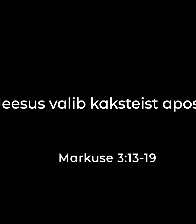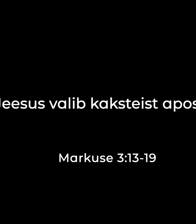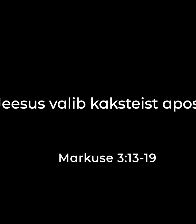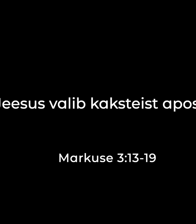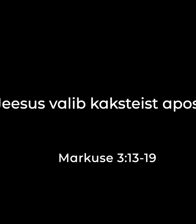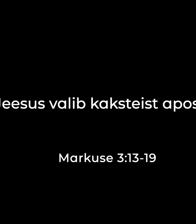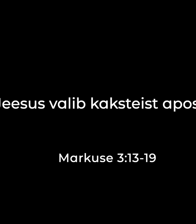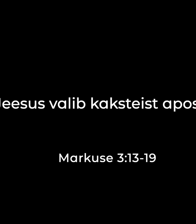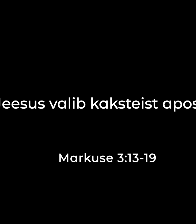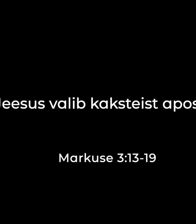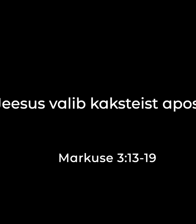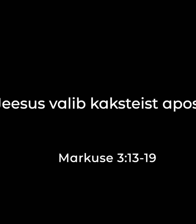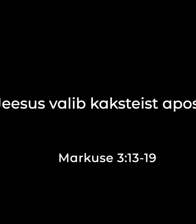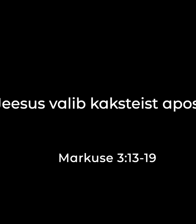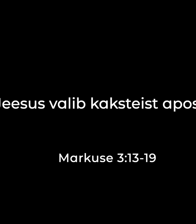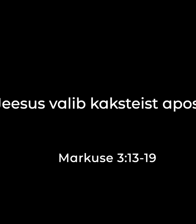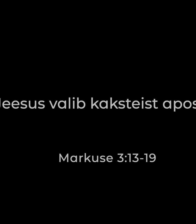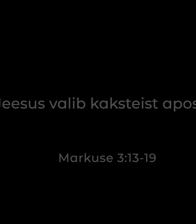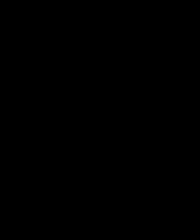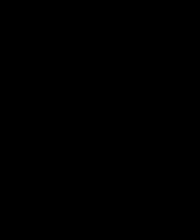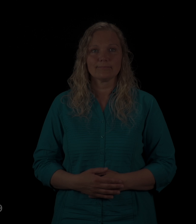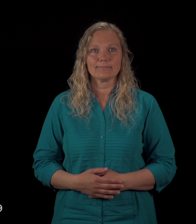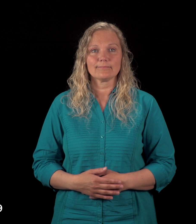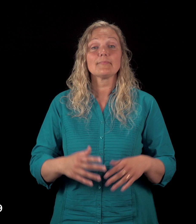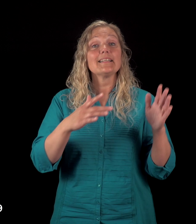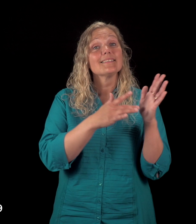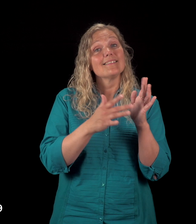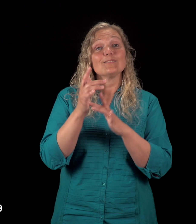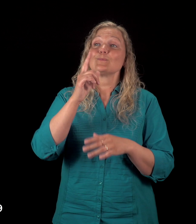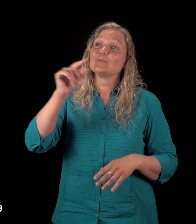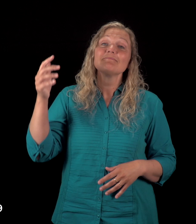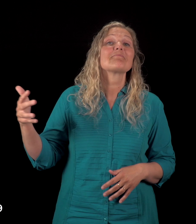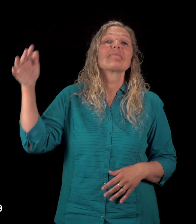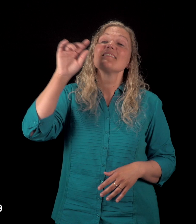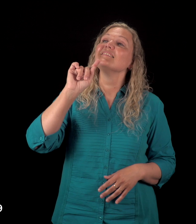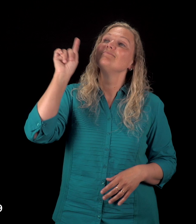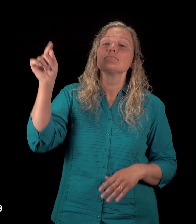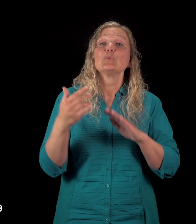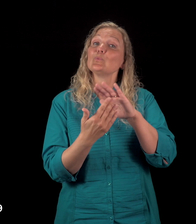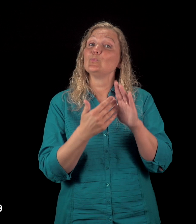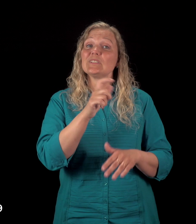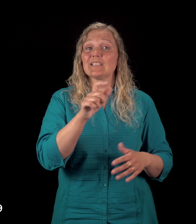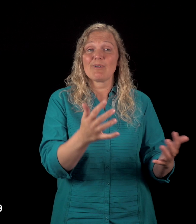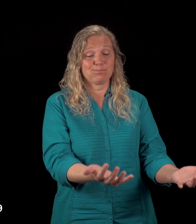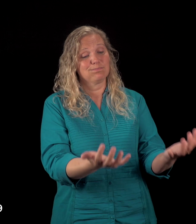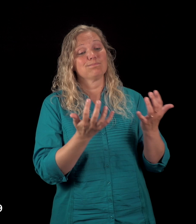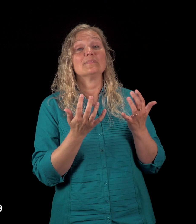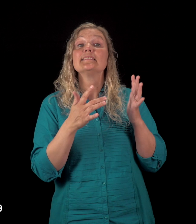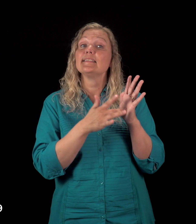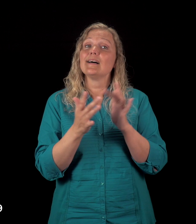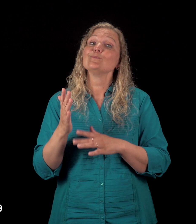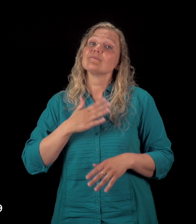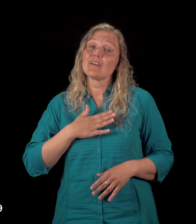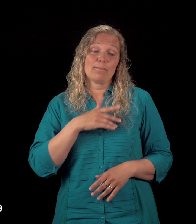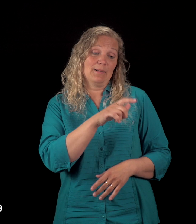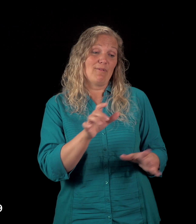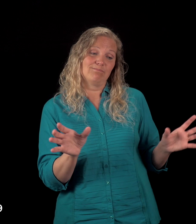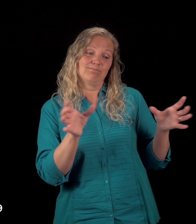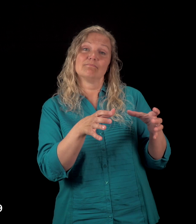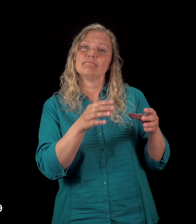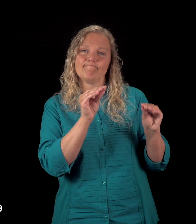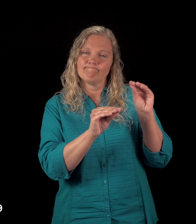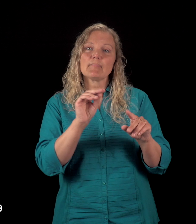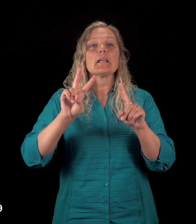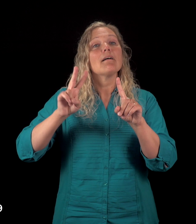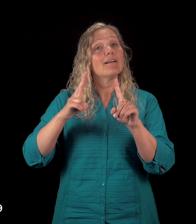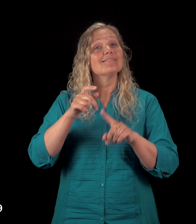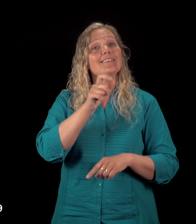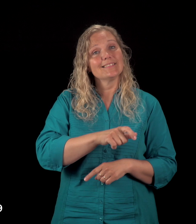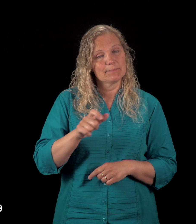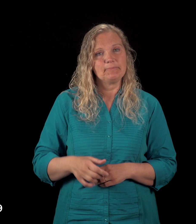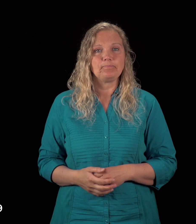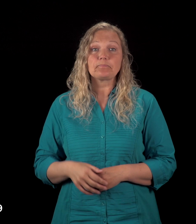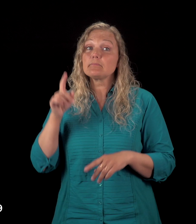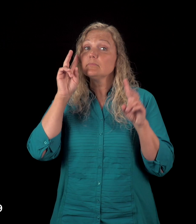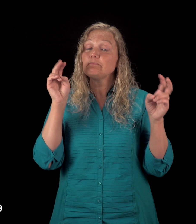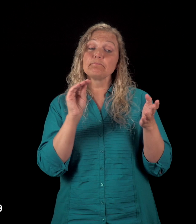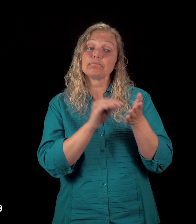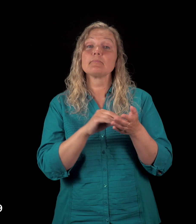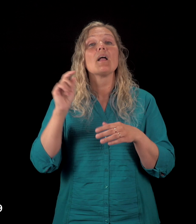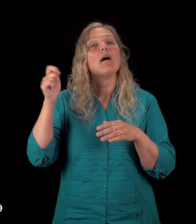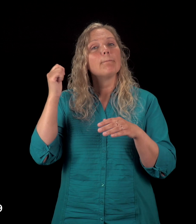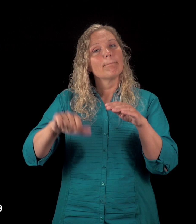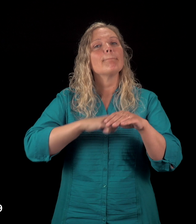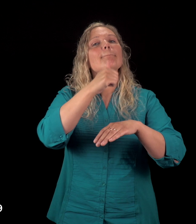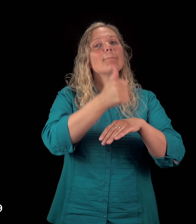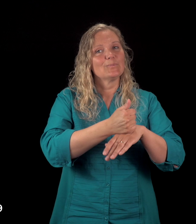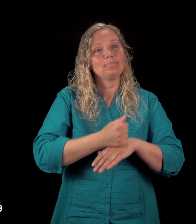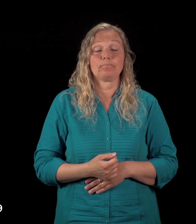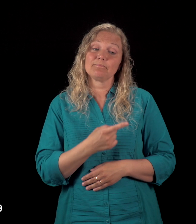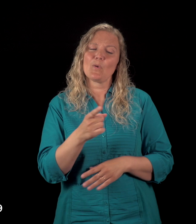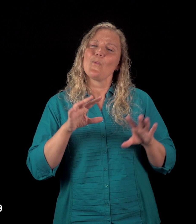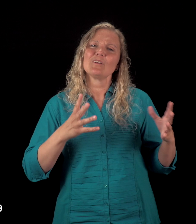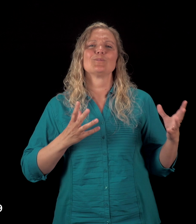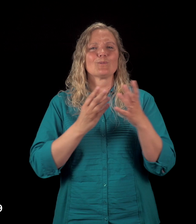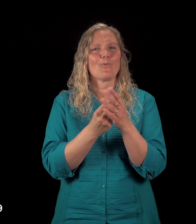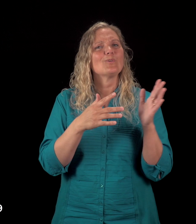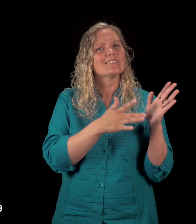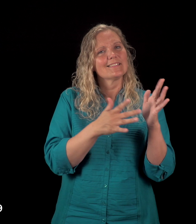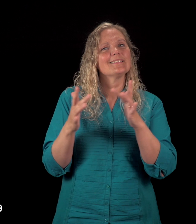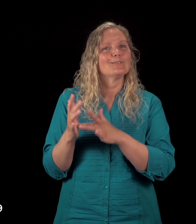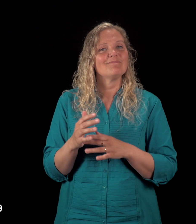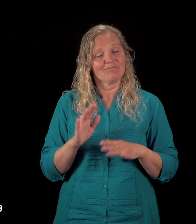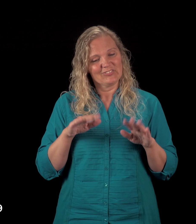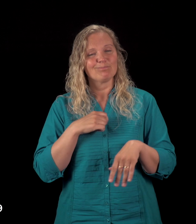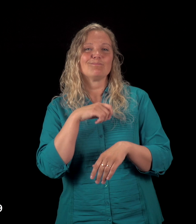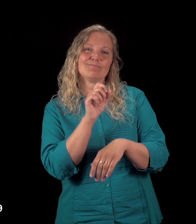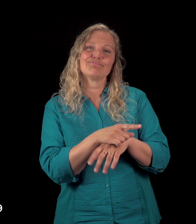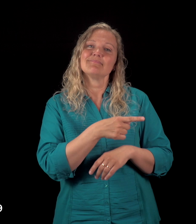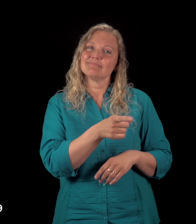Then Jesus went up on the mountain and called for those He wanted, and they came to Him.